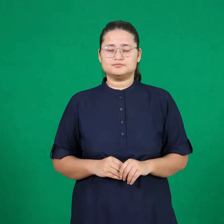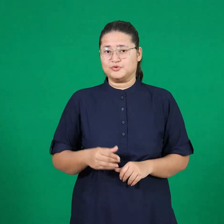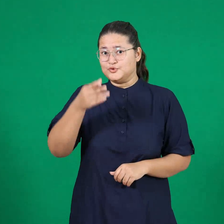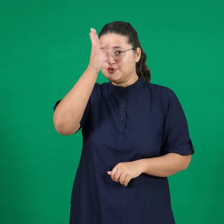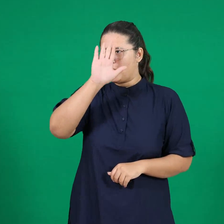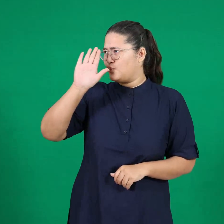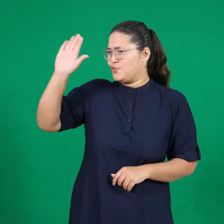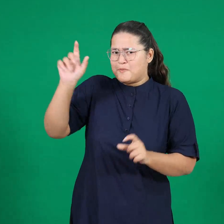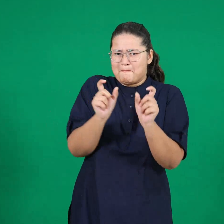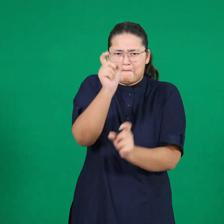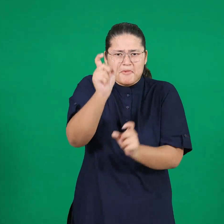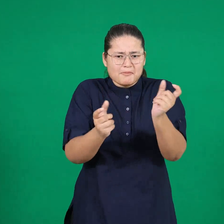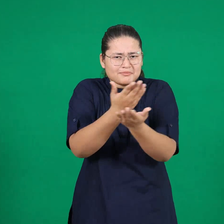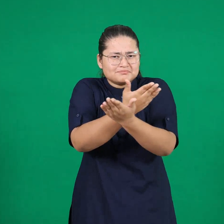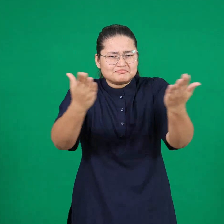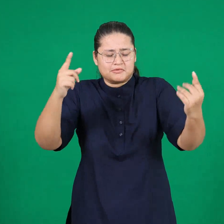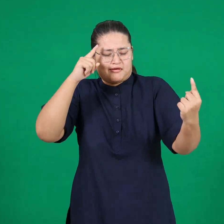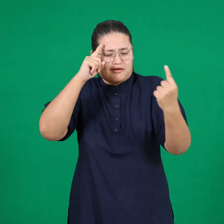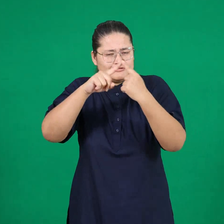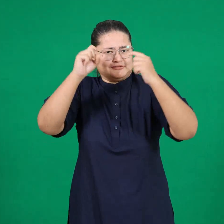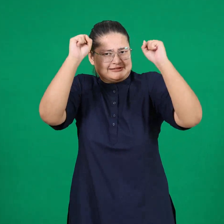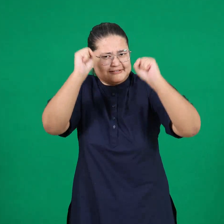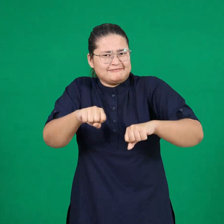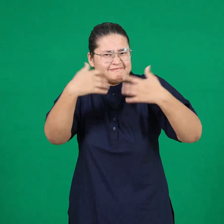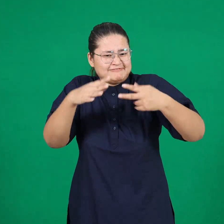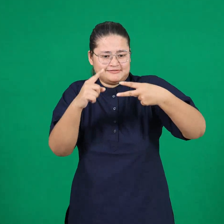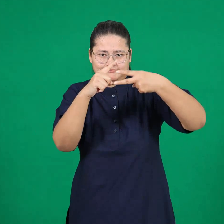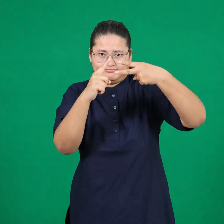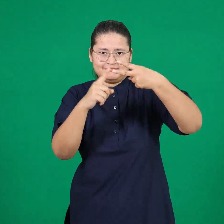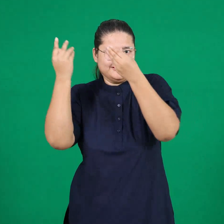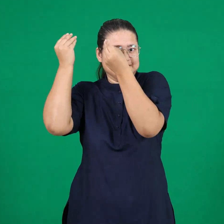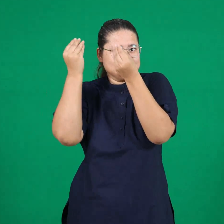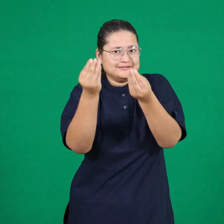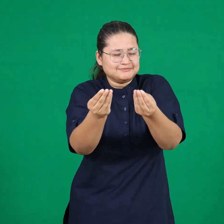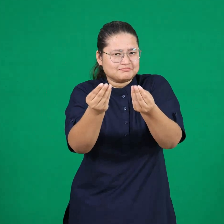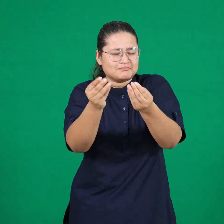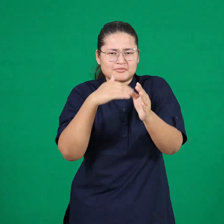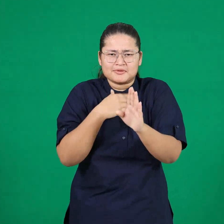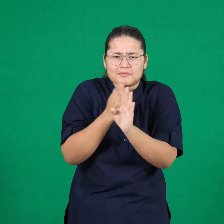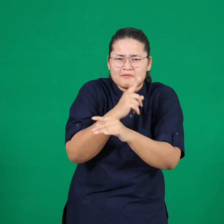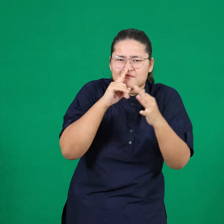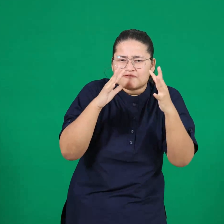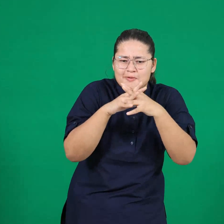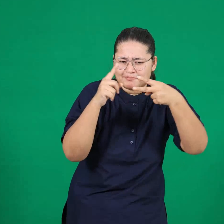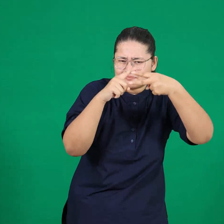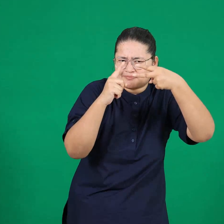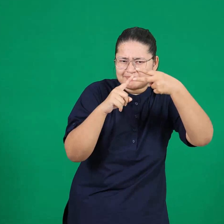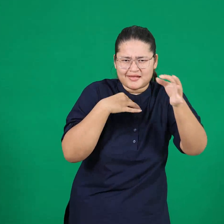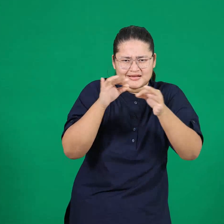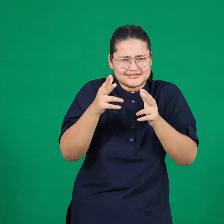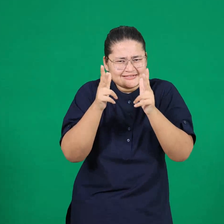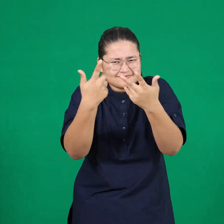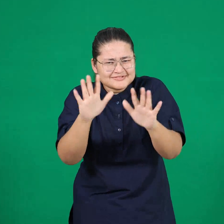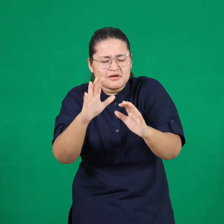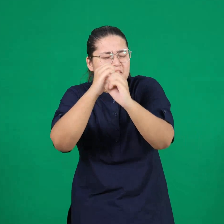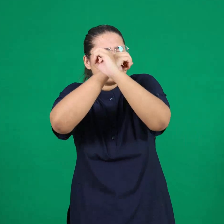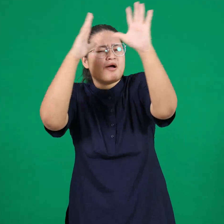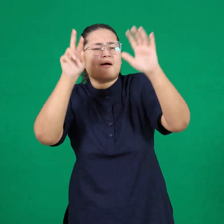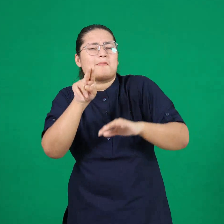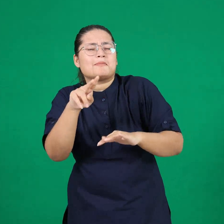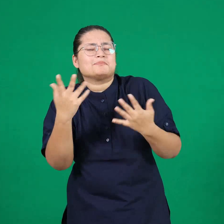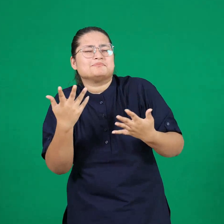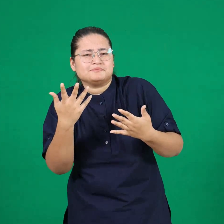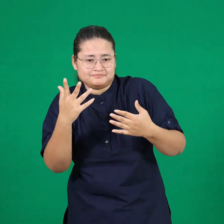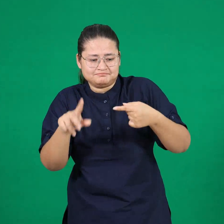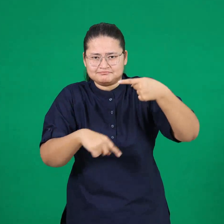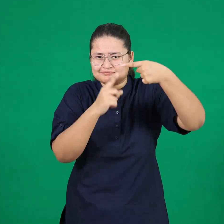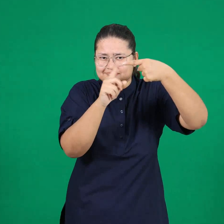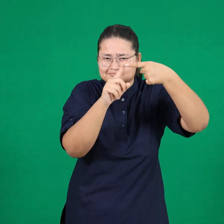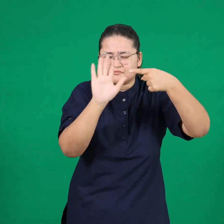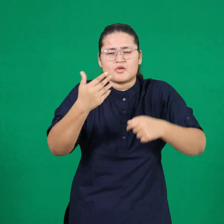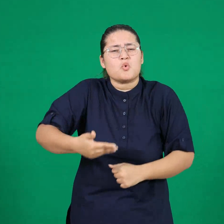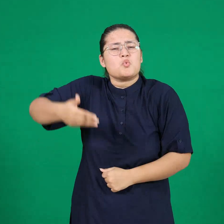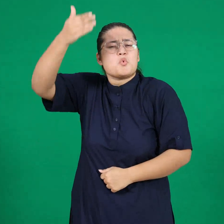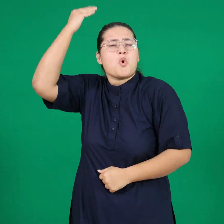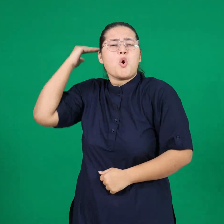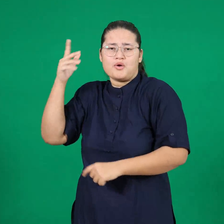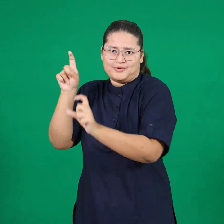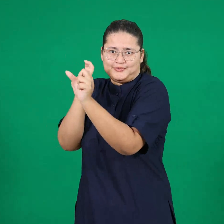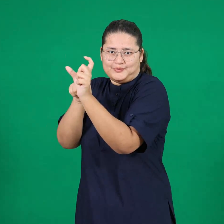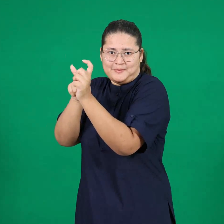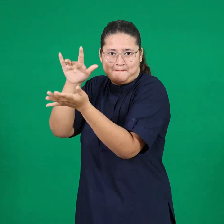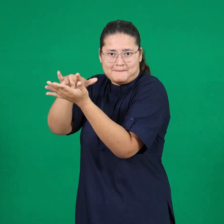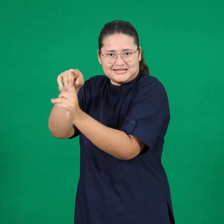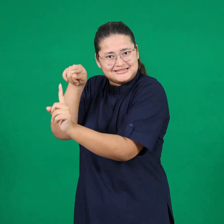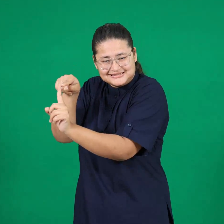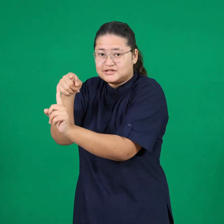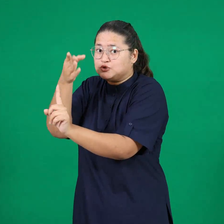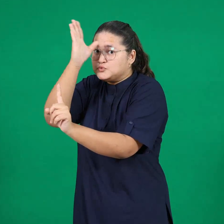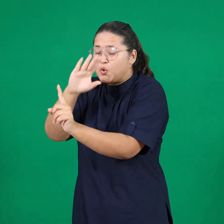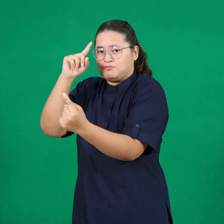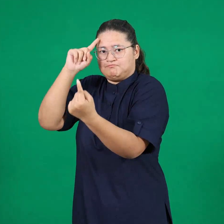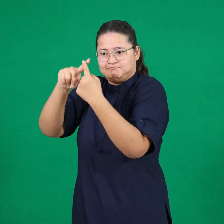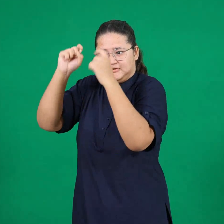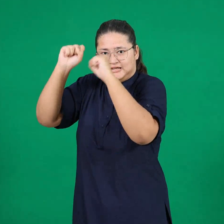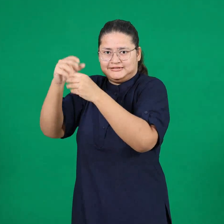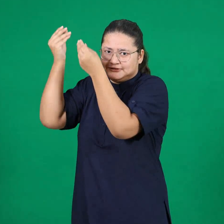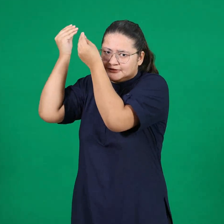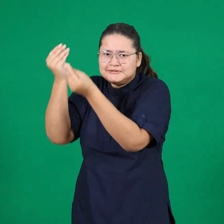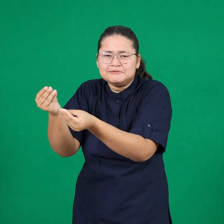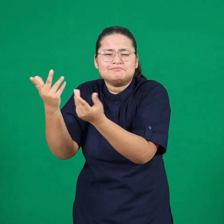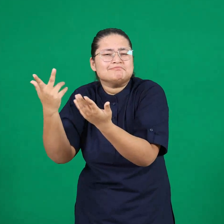These things serve as illustrations, for the women represent two covenants.